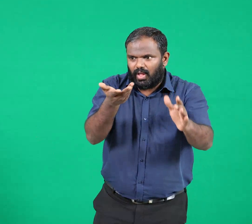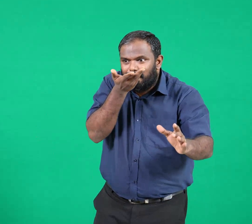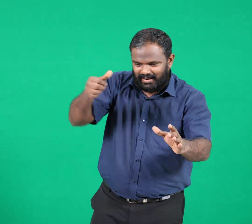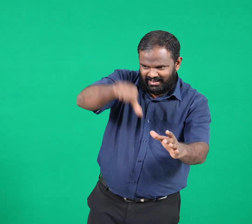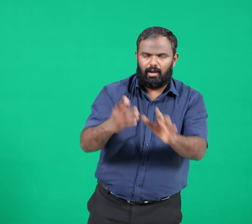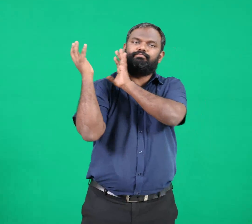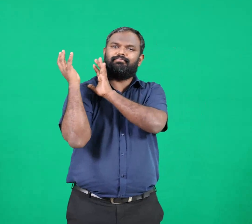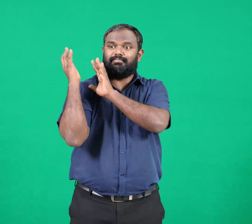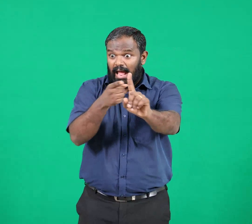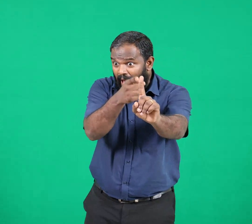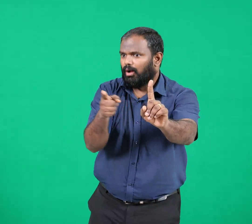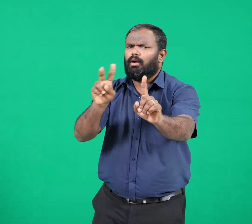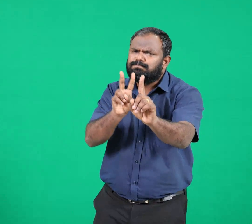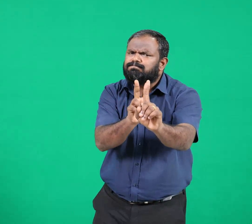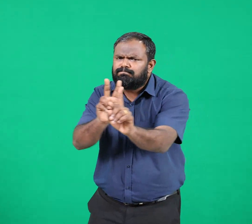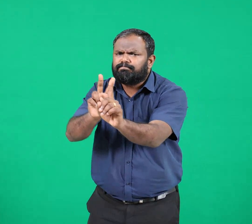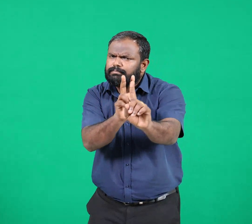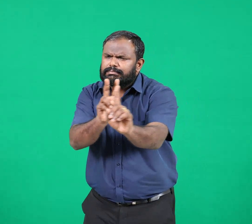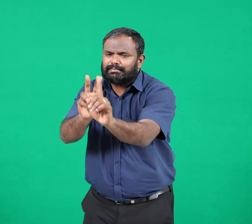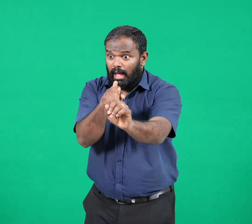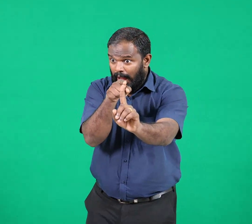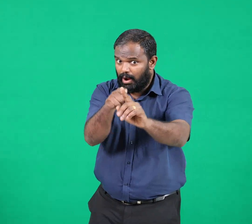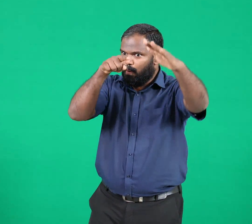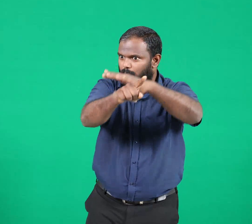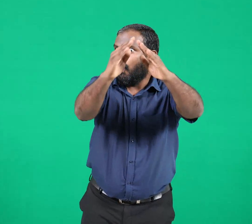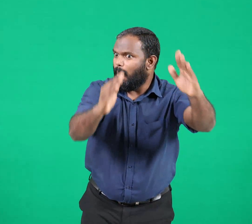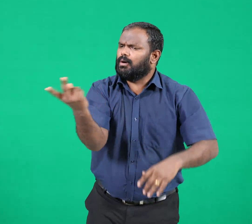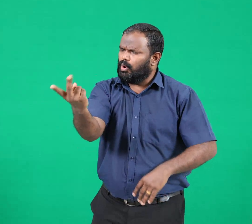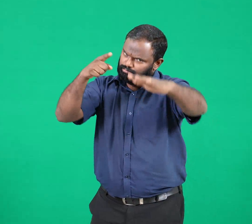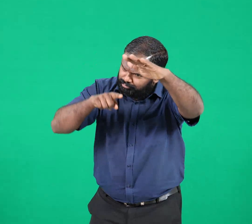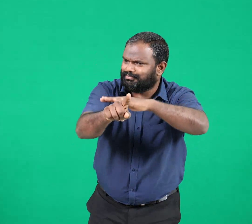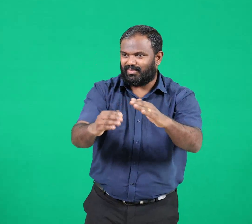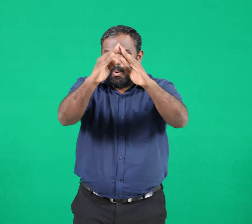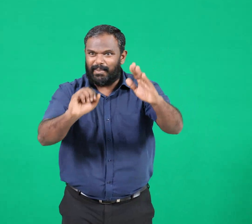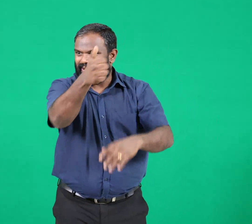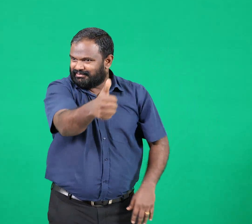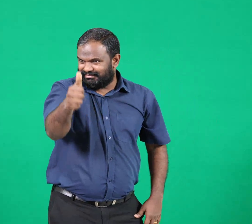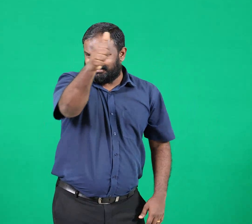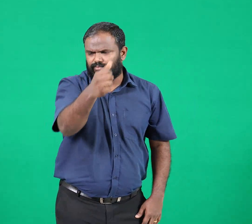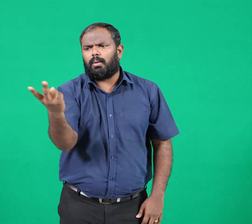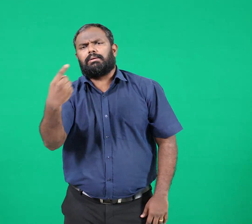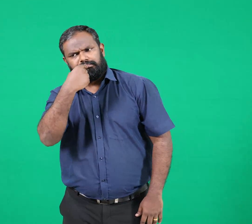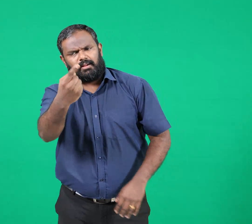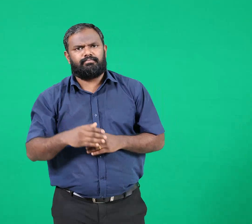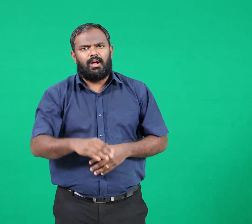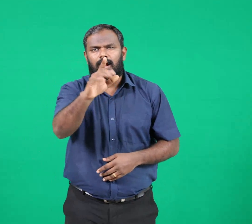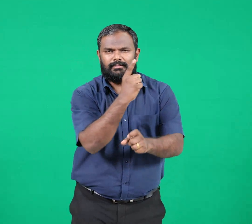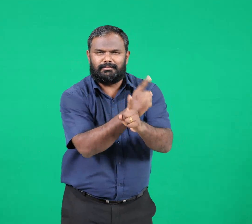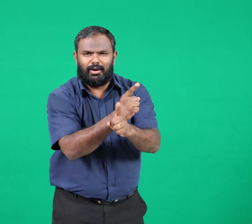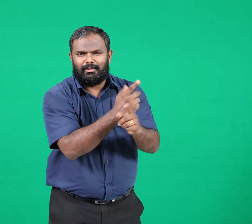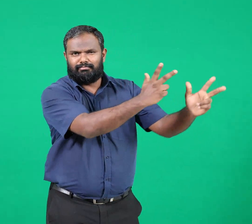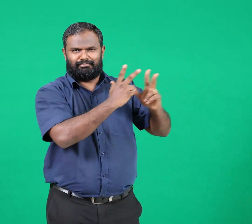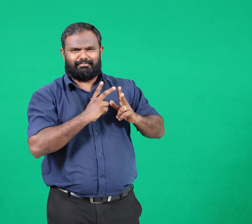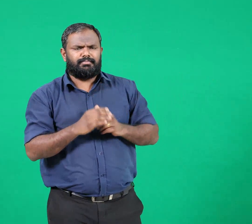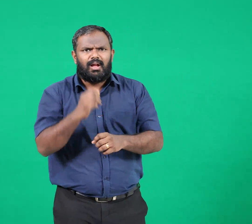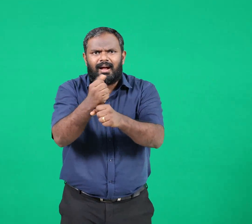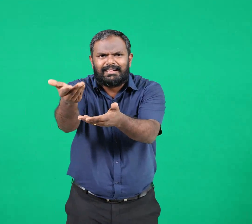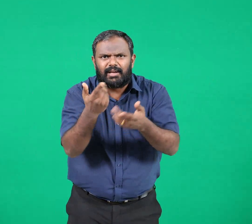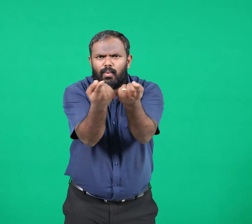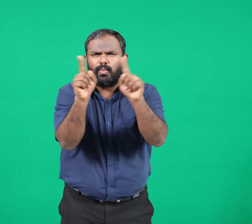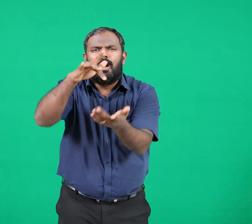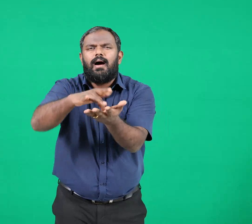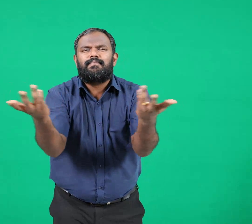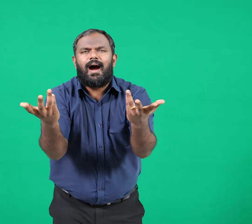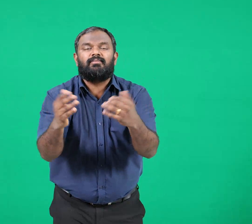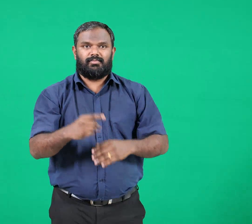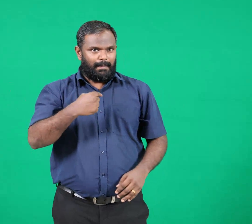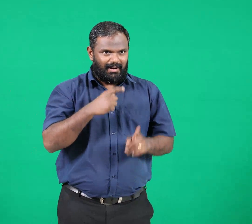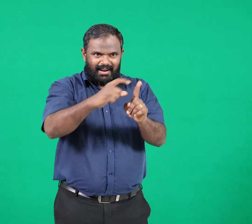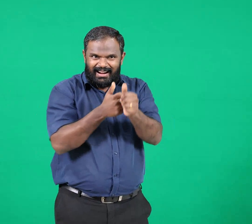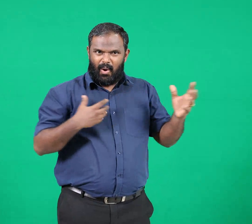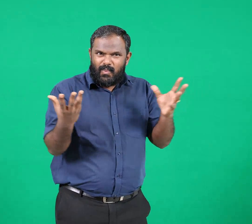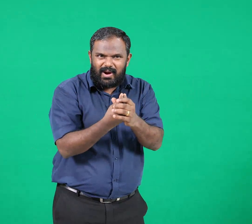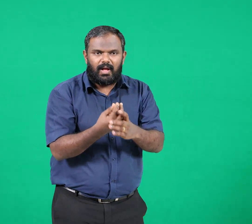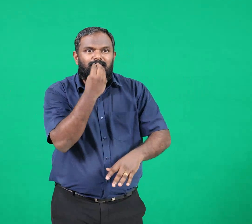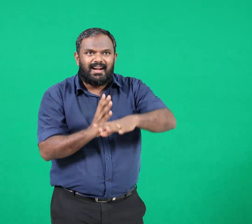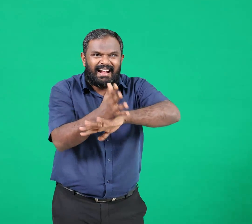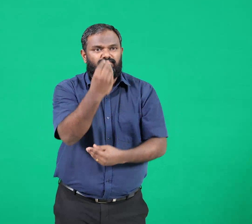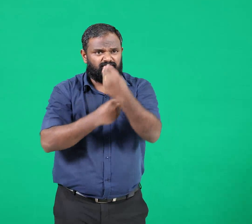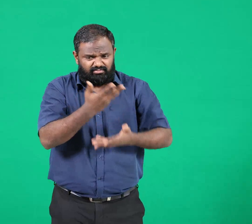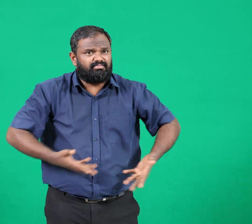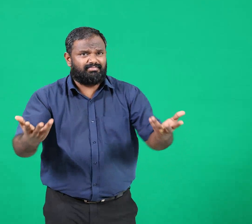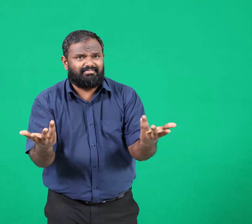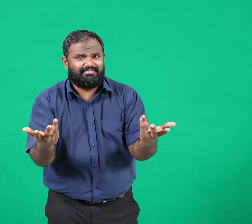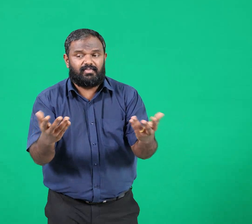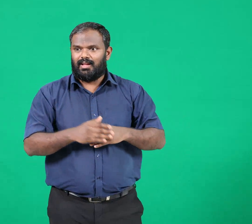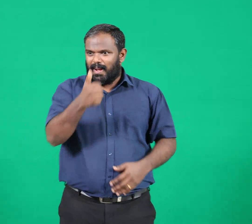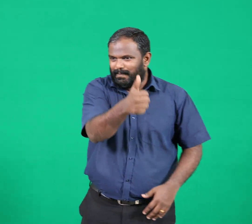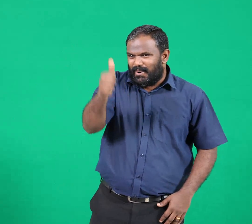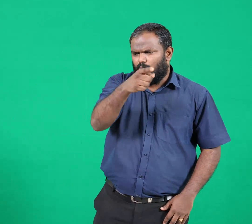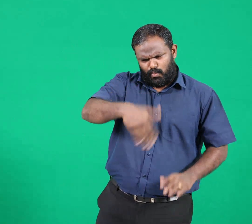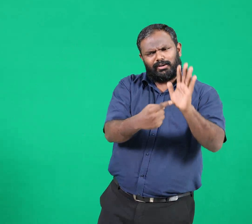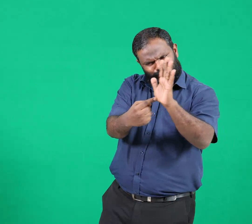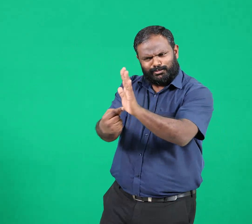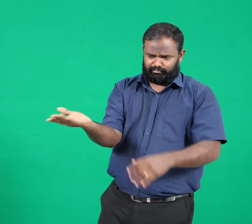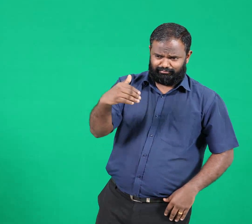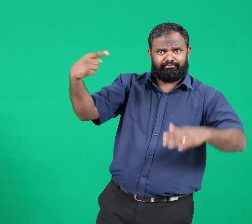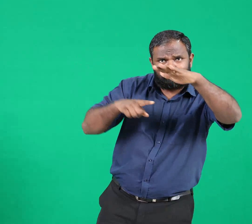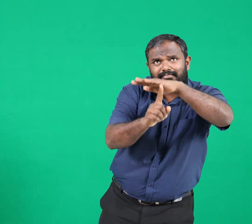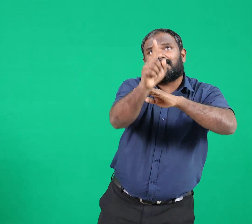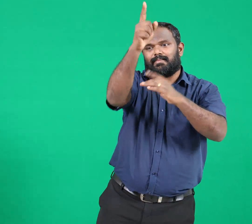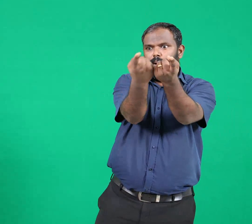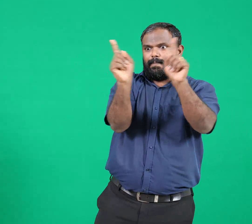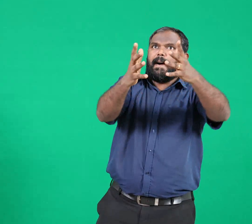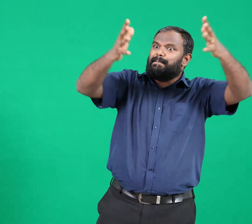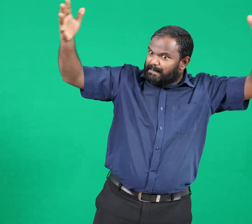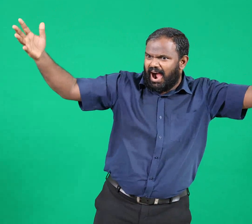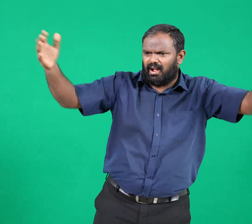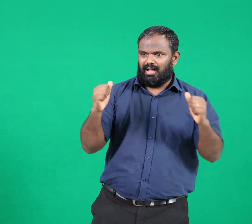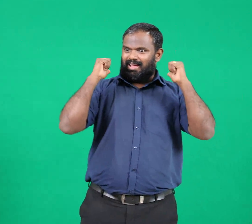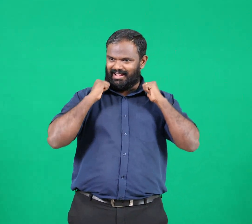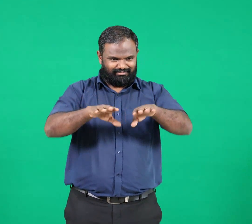Follow him to the house he enters, and say to the owner of that house, ' The Teacher asks: Where is the guest room, where I may eat the Passover with My disciples?'